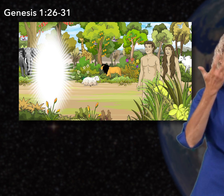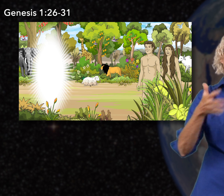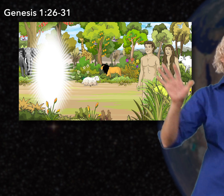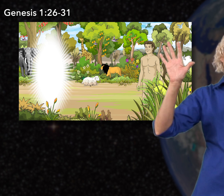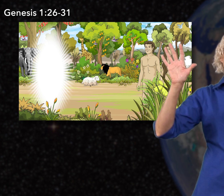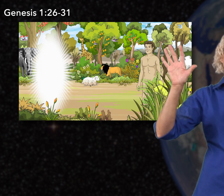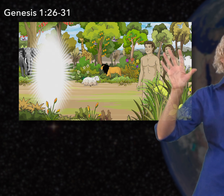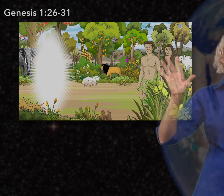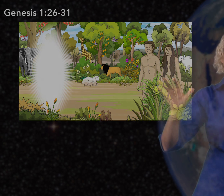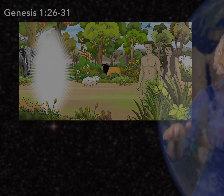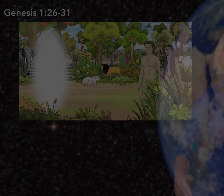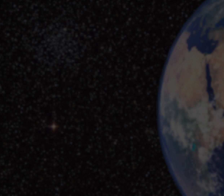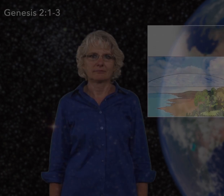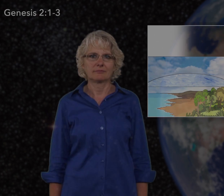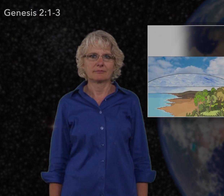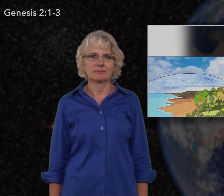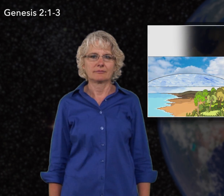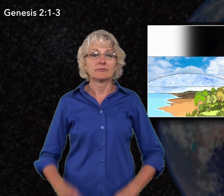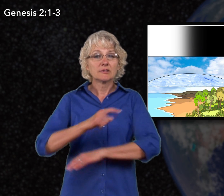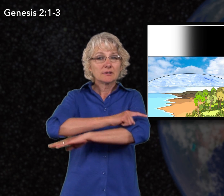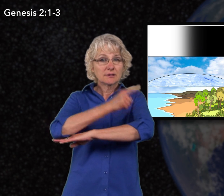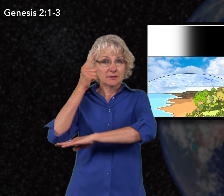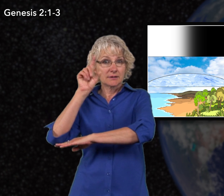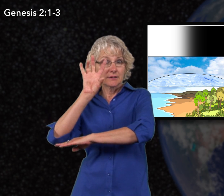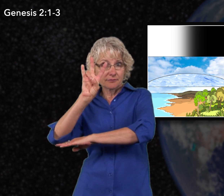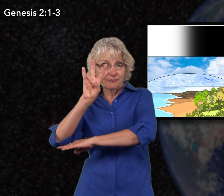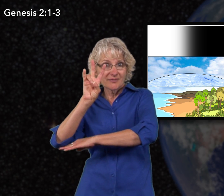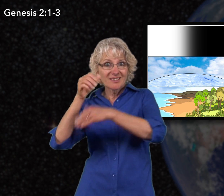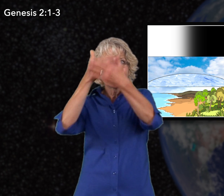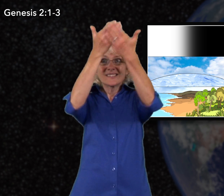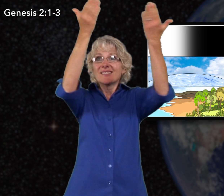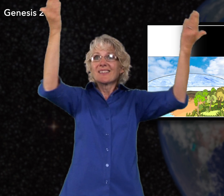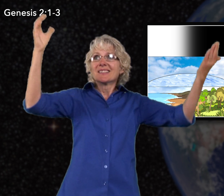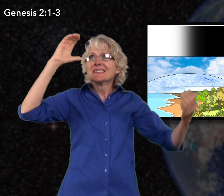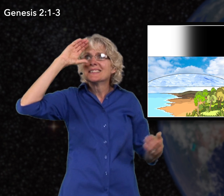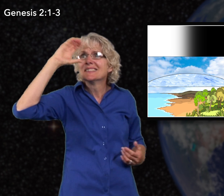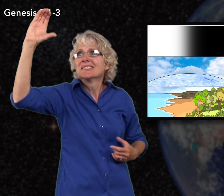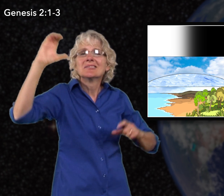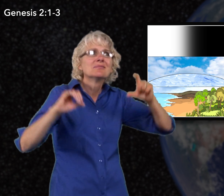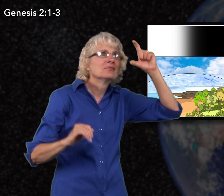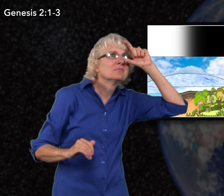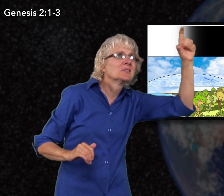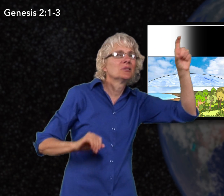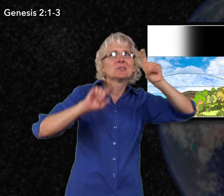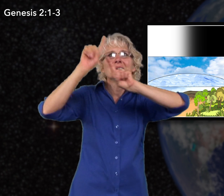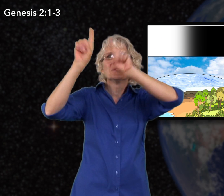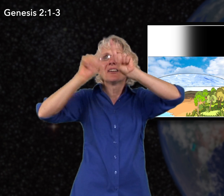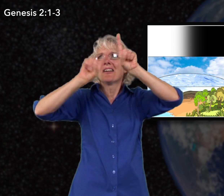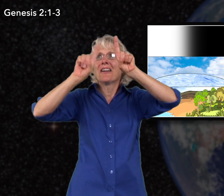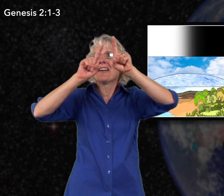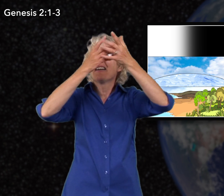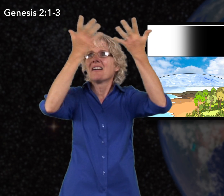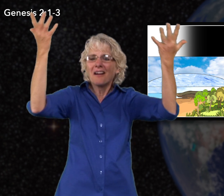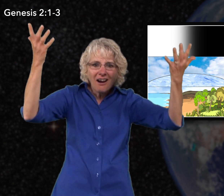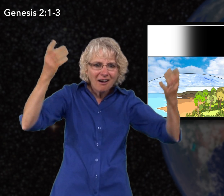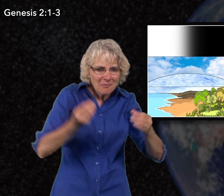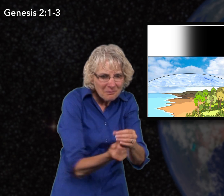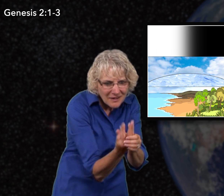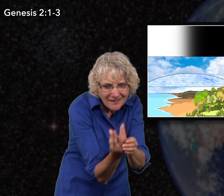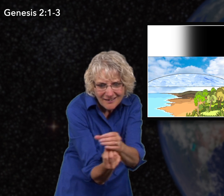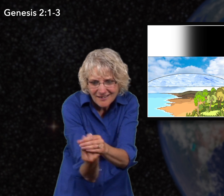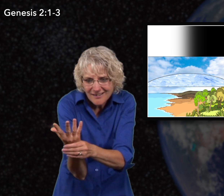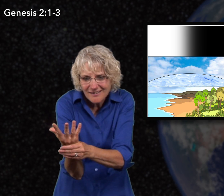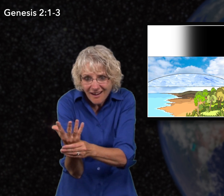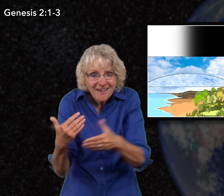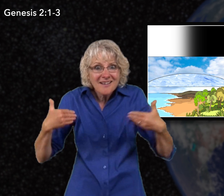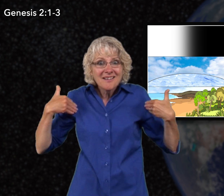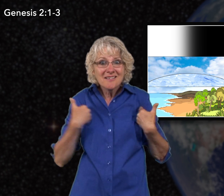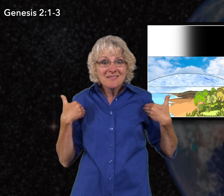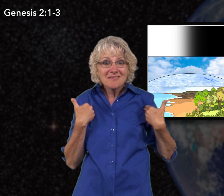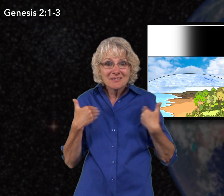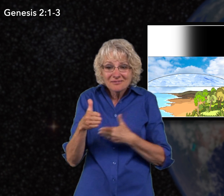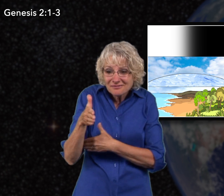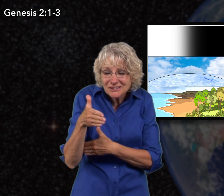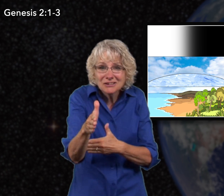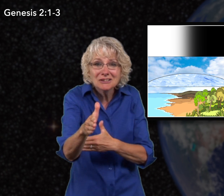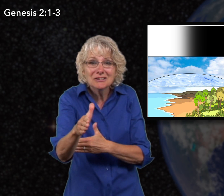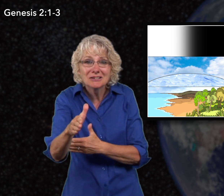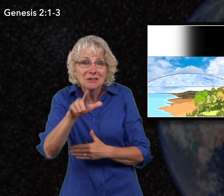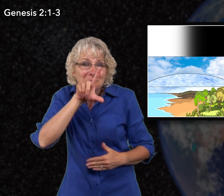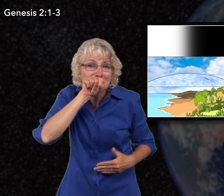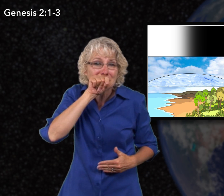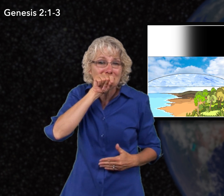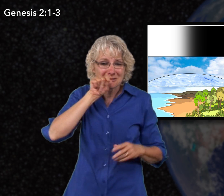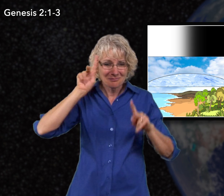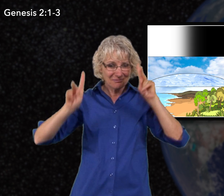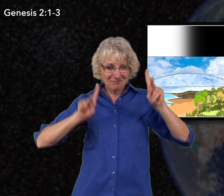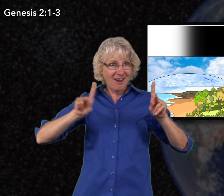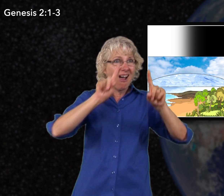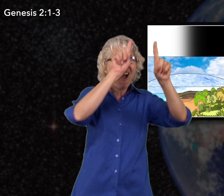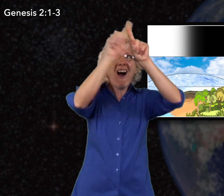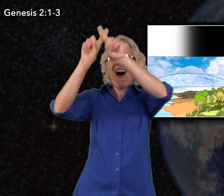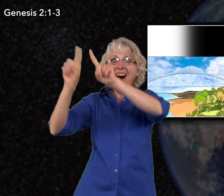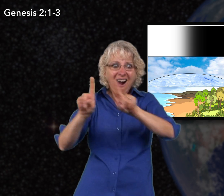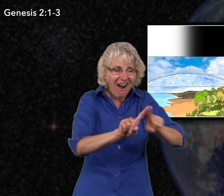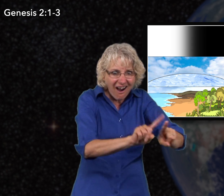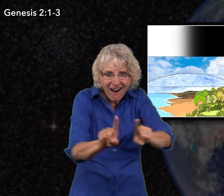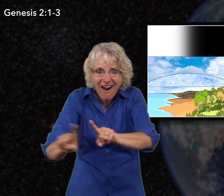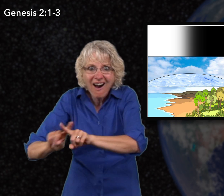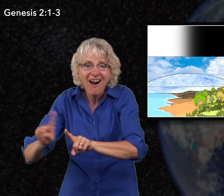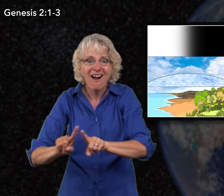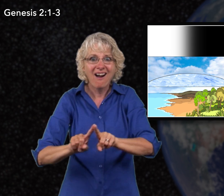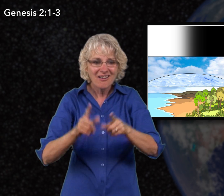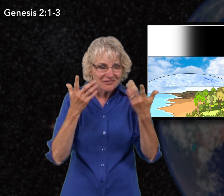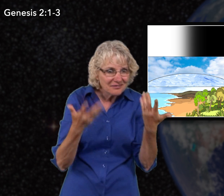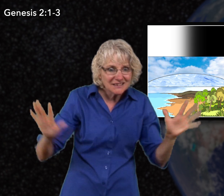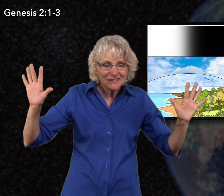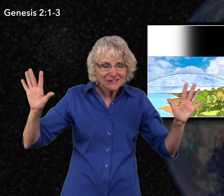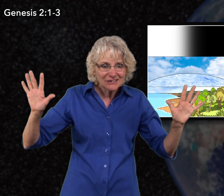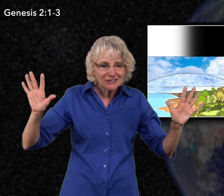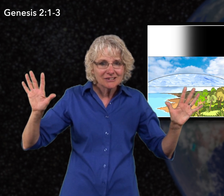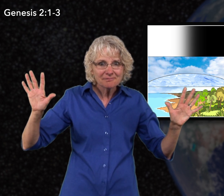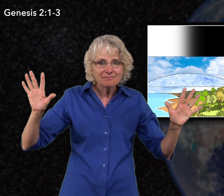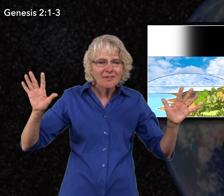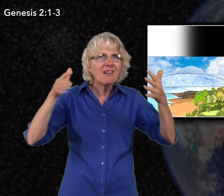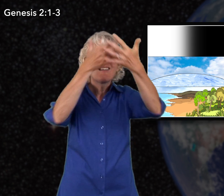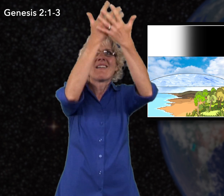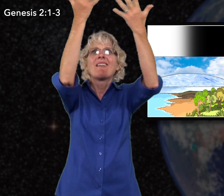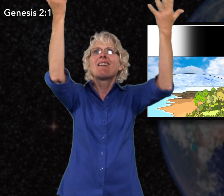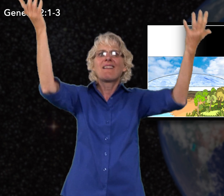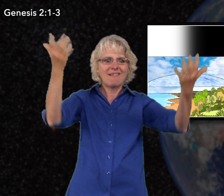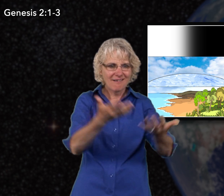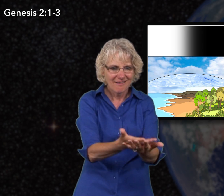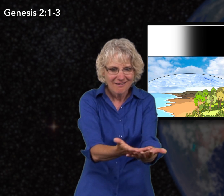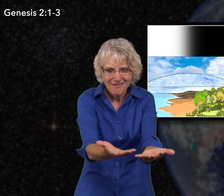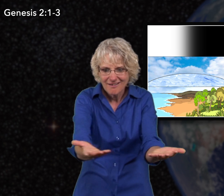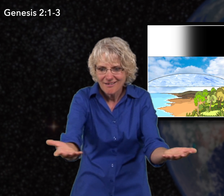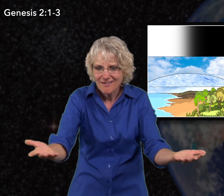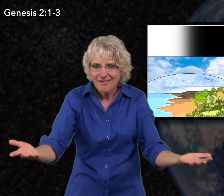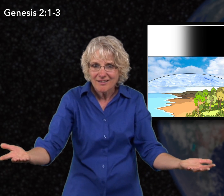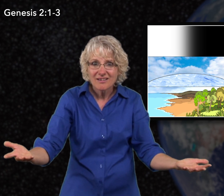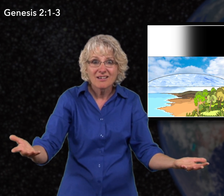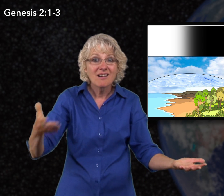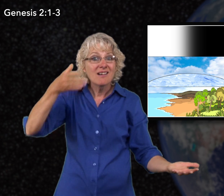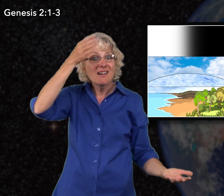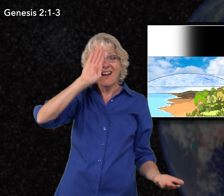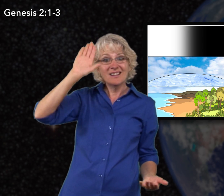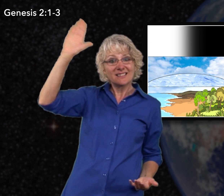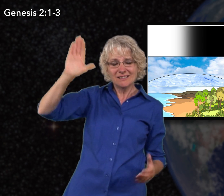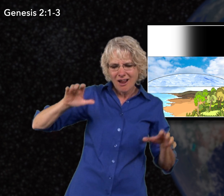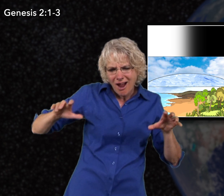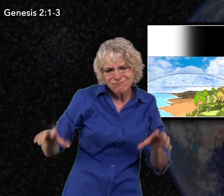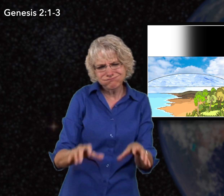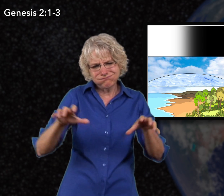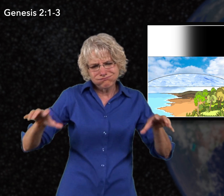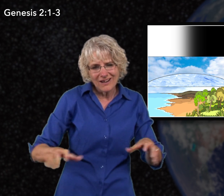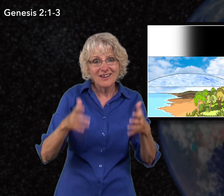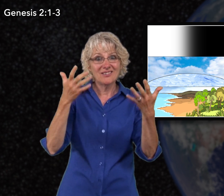Thus the heavens and the earth were completed in all their vast array. And by the seventh day God had finished the work He had been doing;